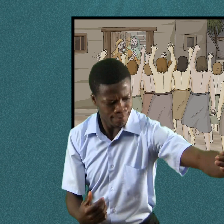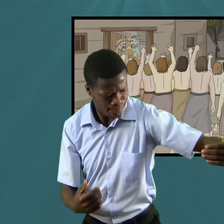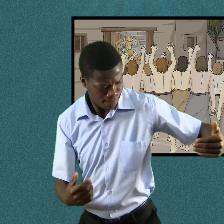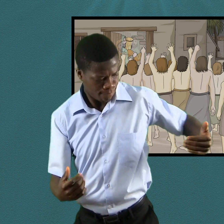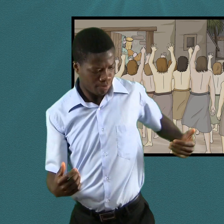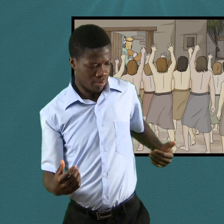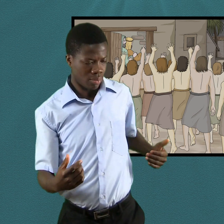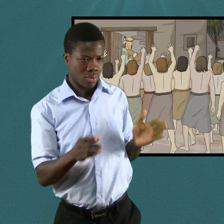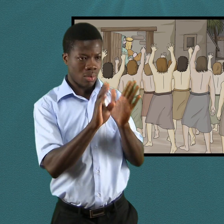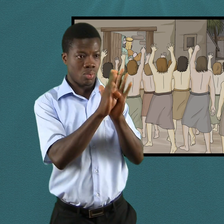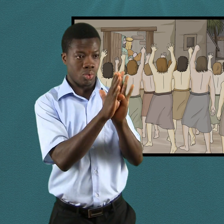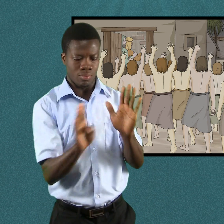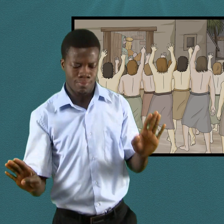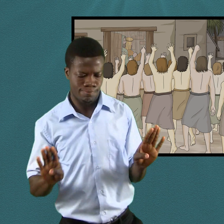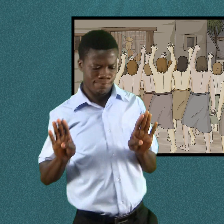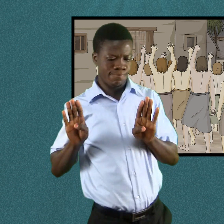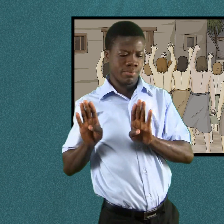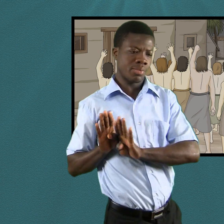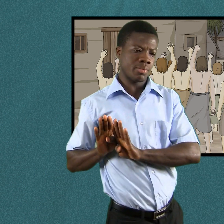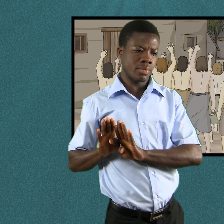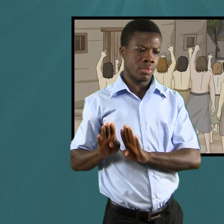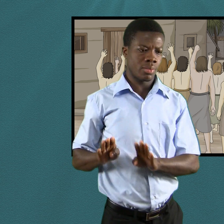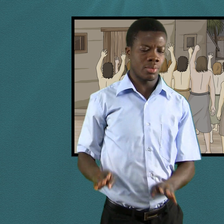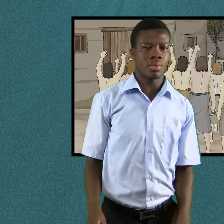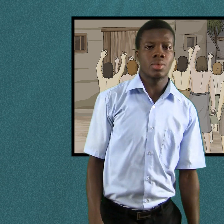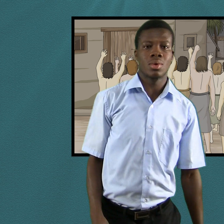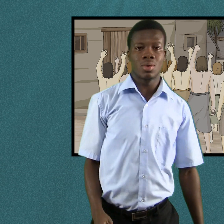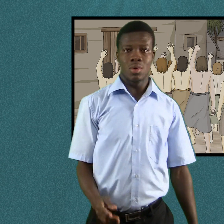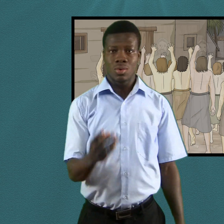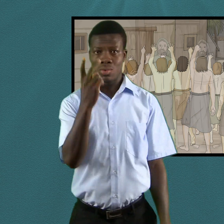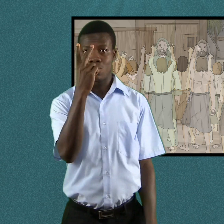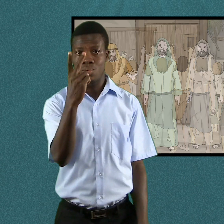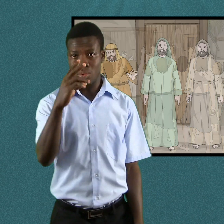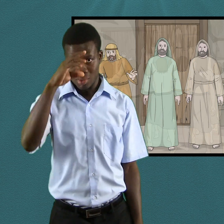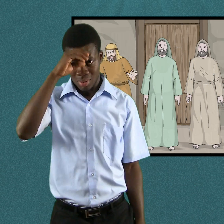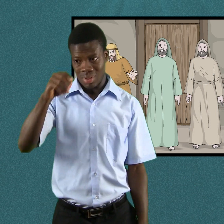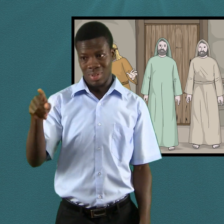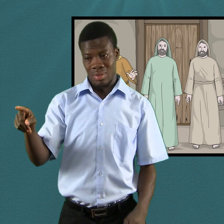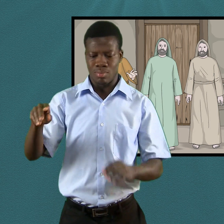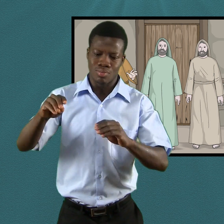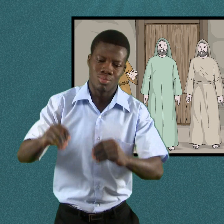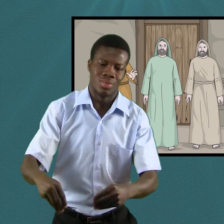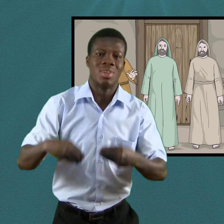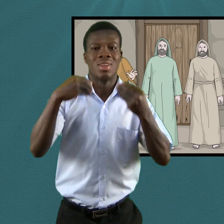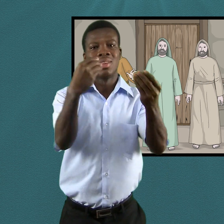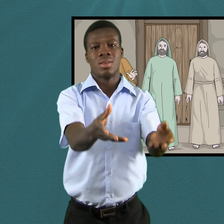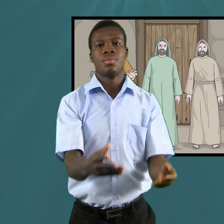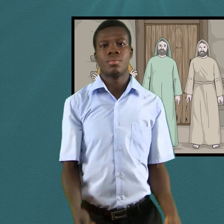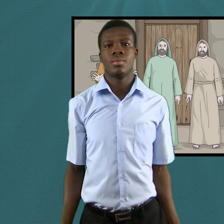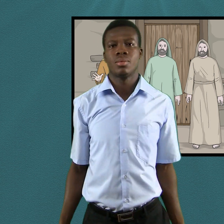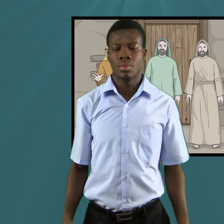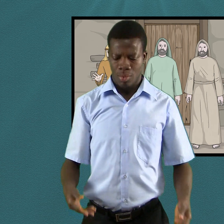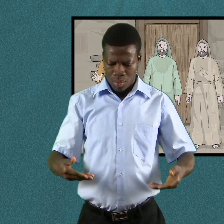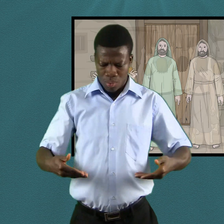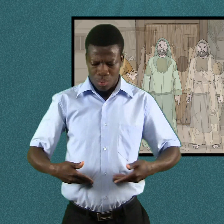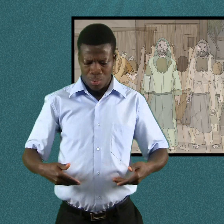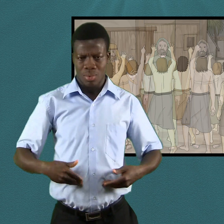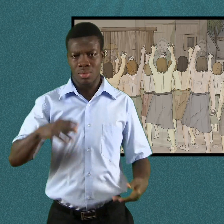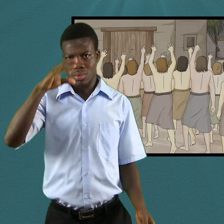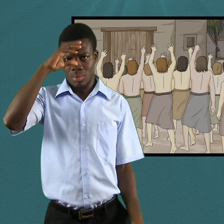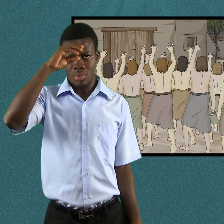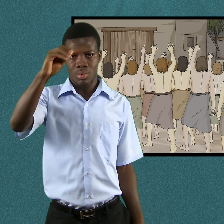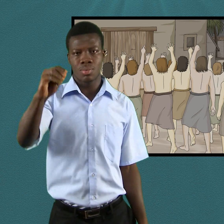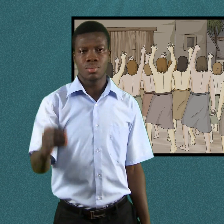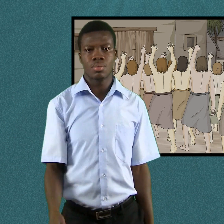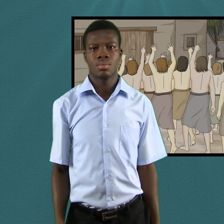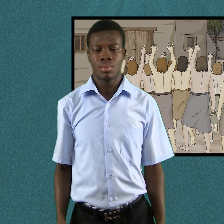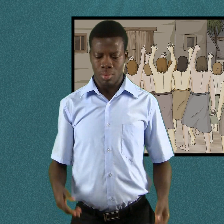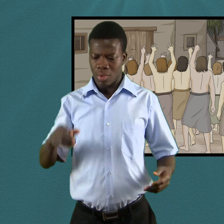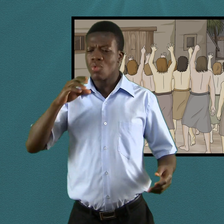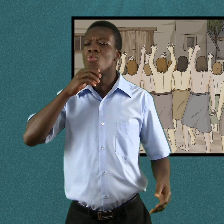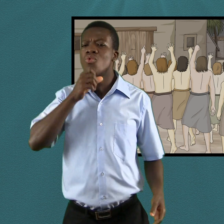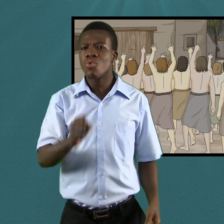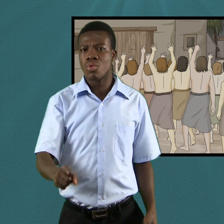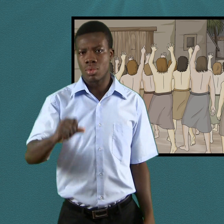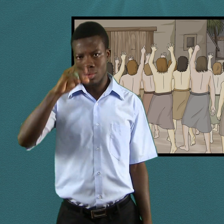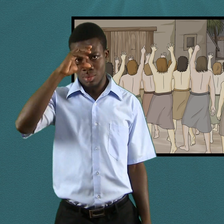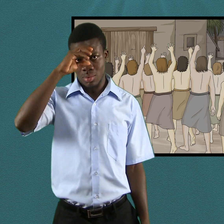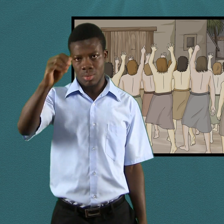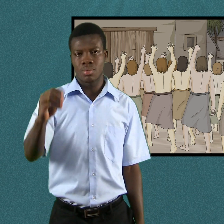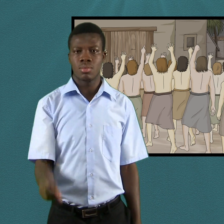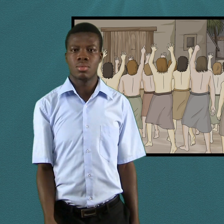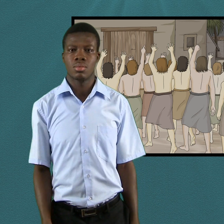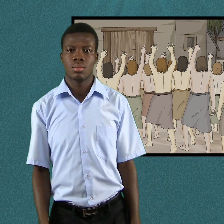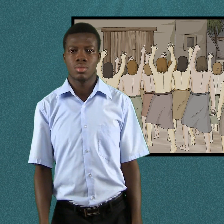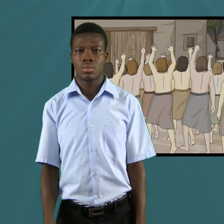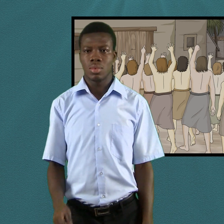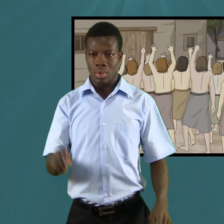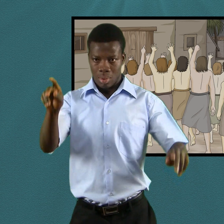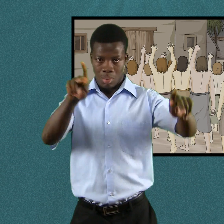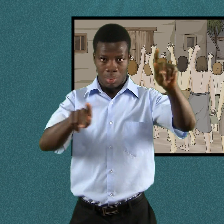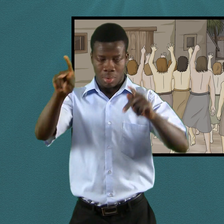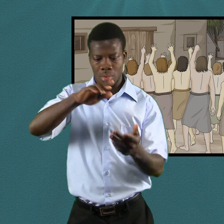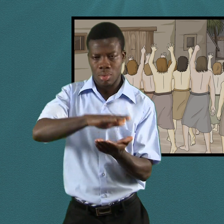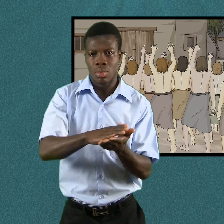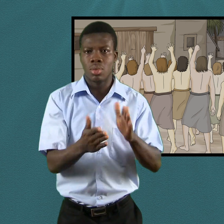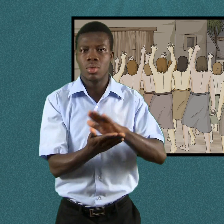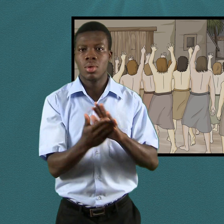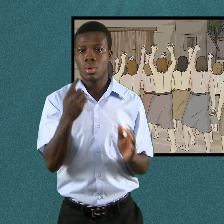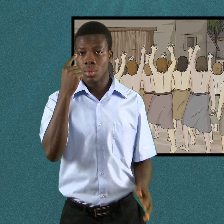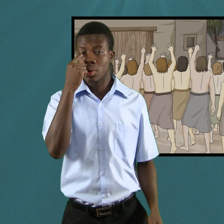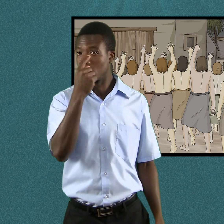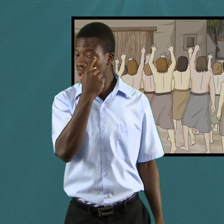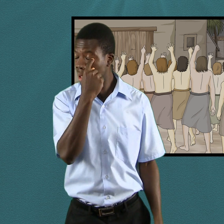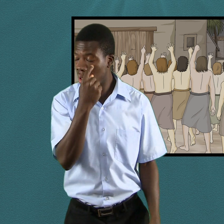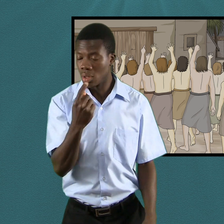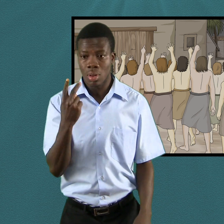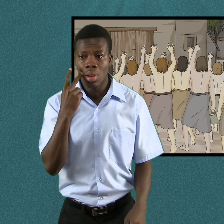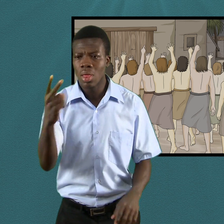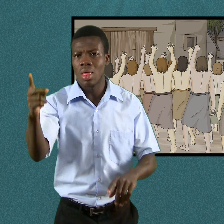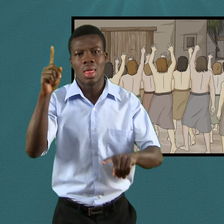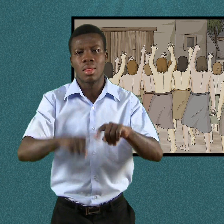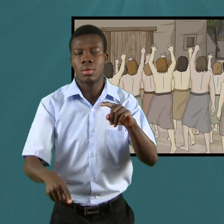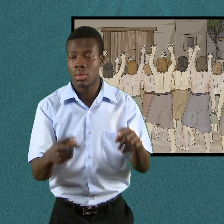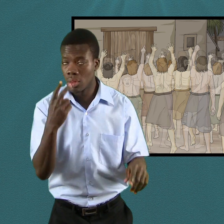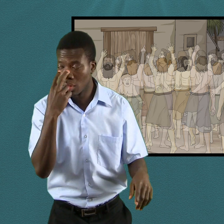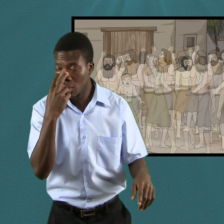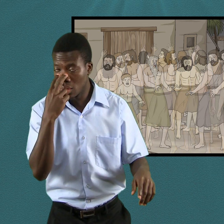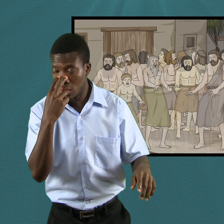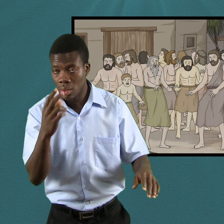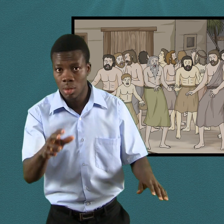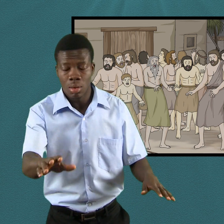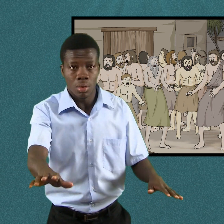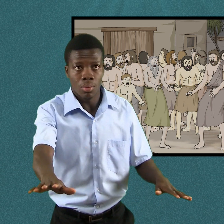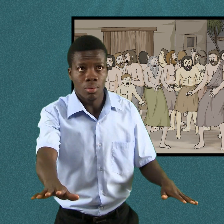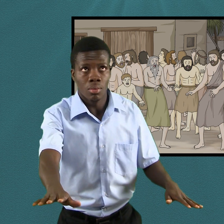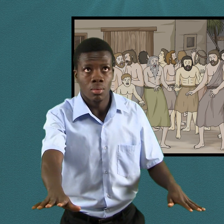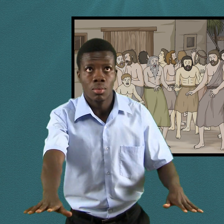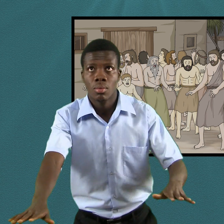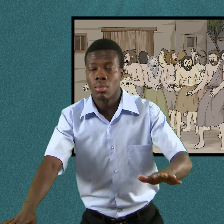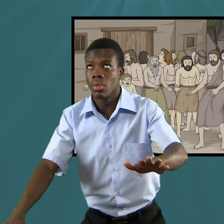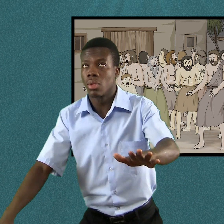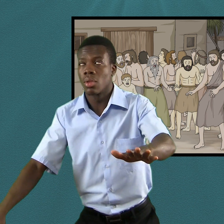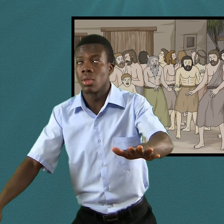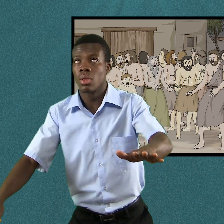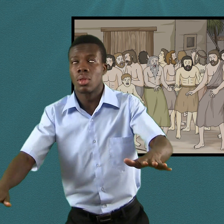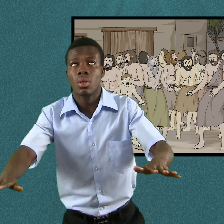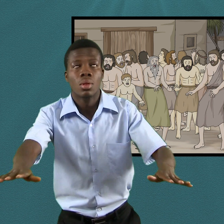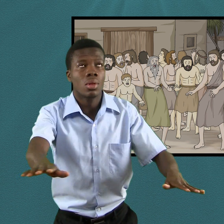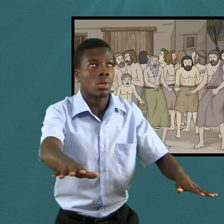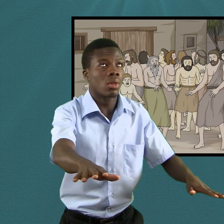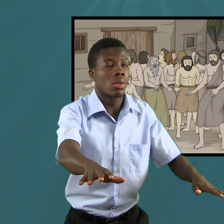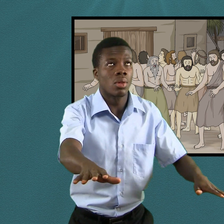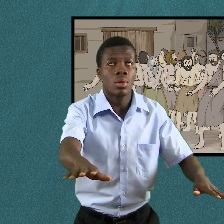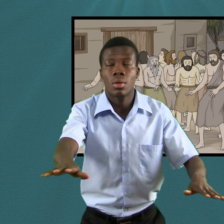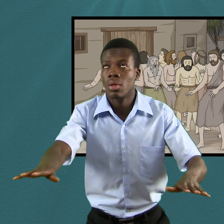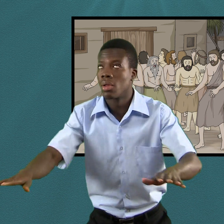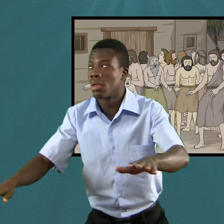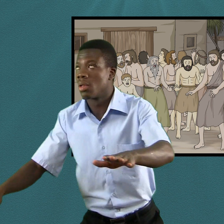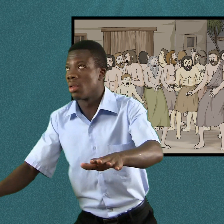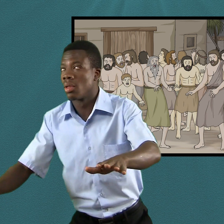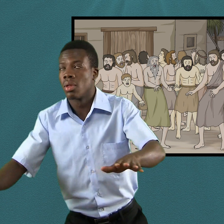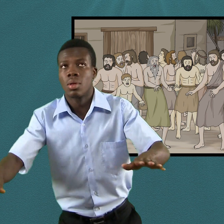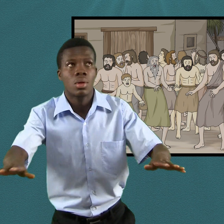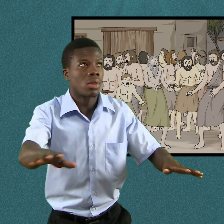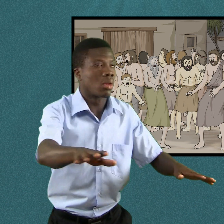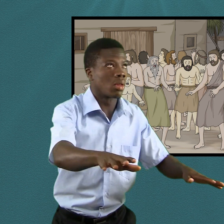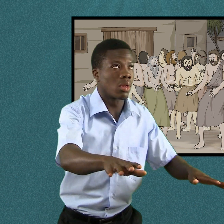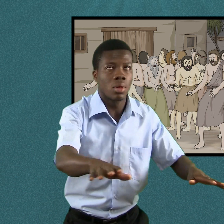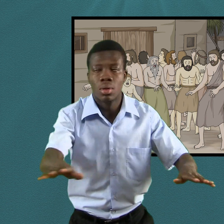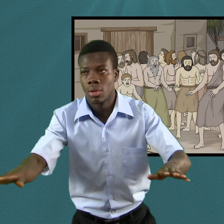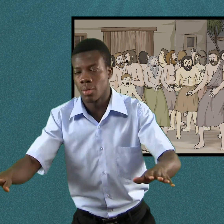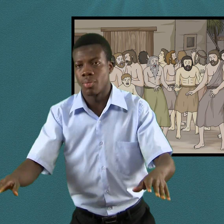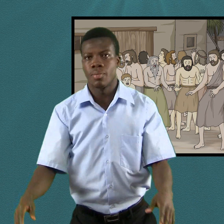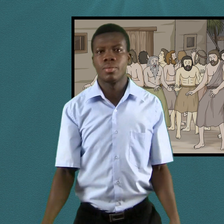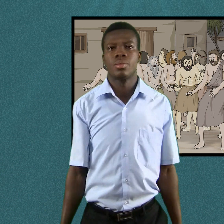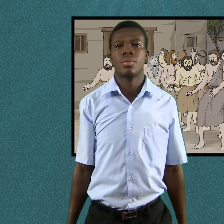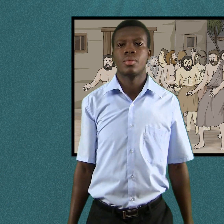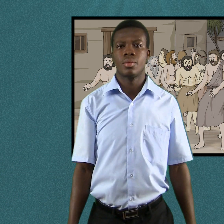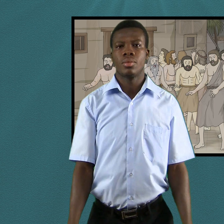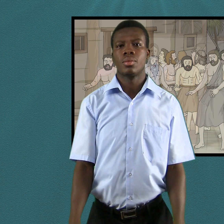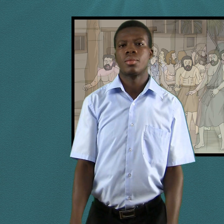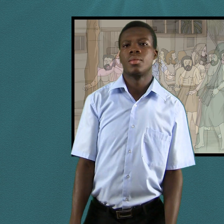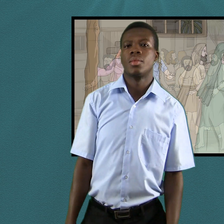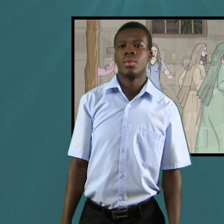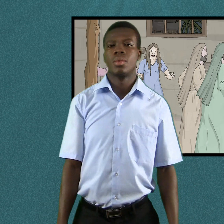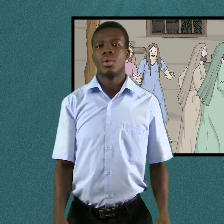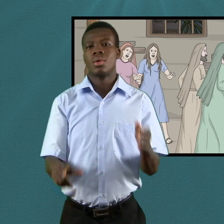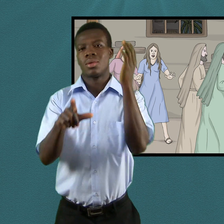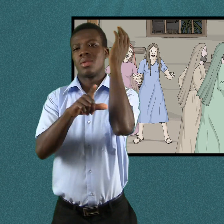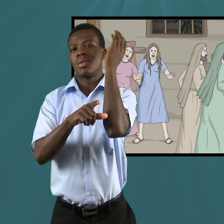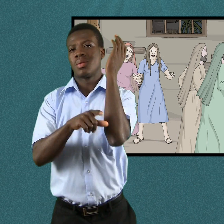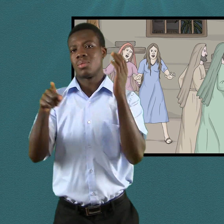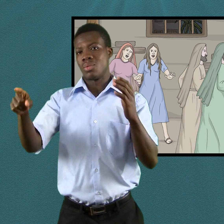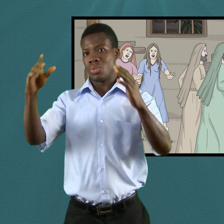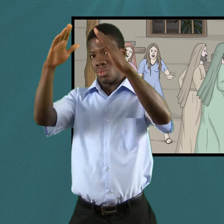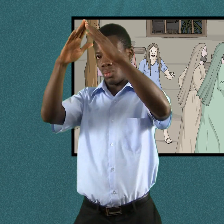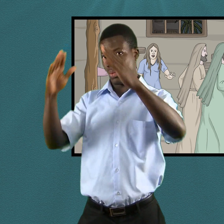And they struck the men at the entrance, young and old, with blindness, so that they wearied themselves trying to find the door.